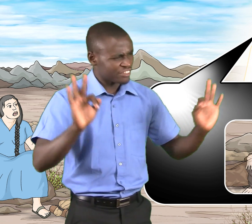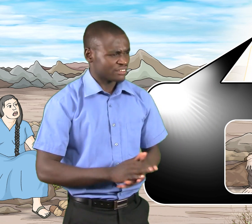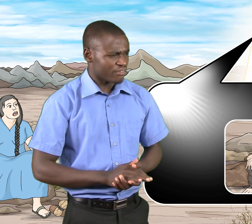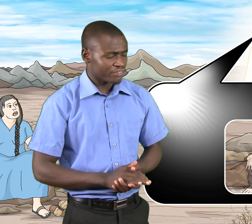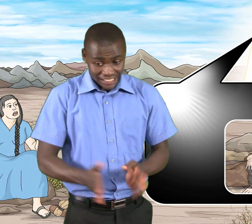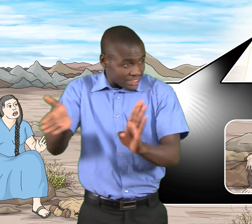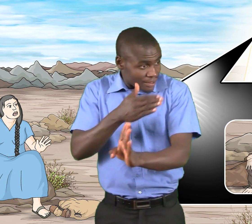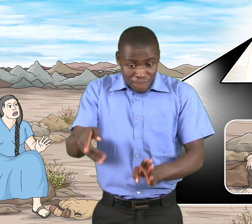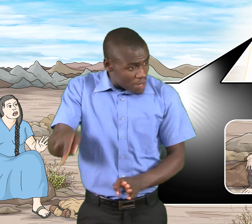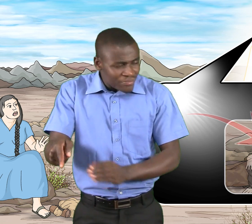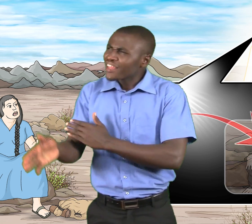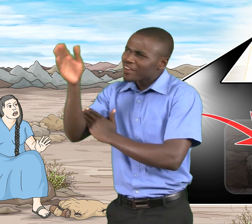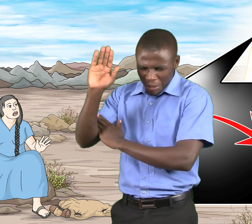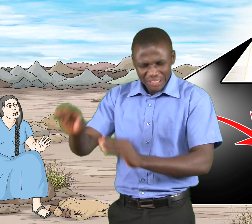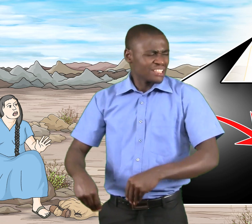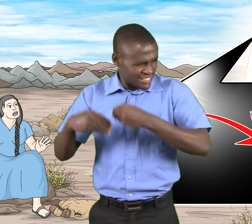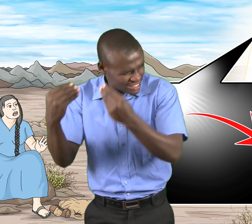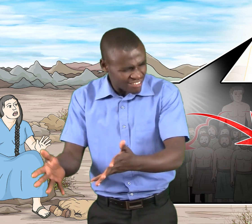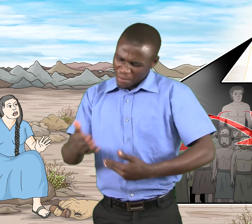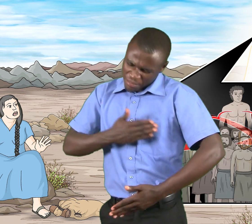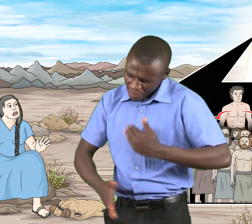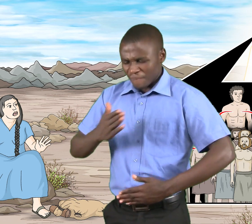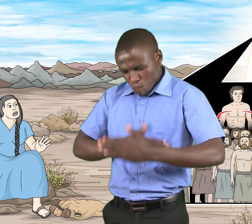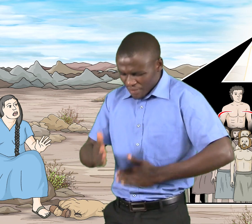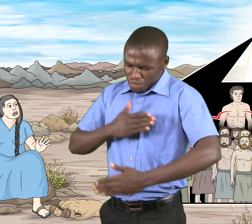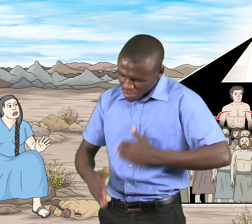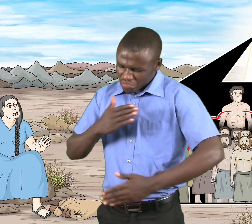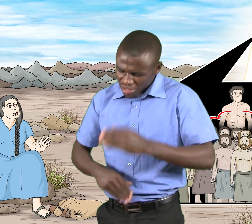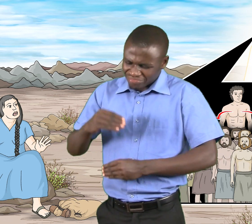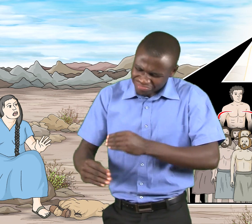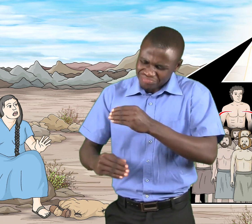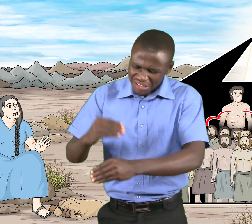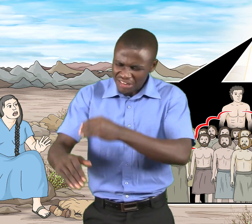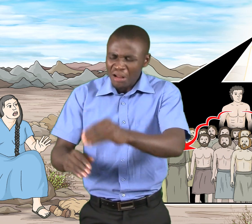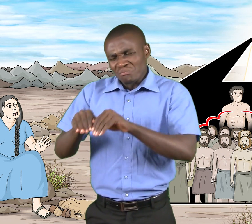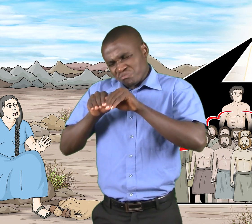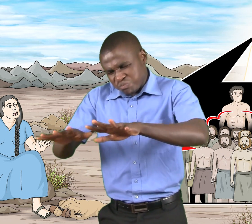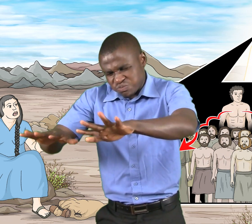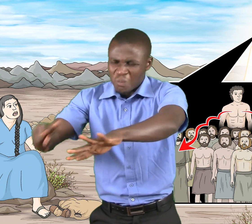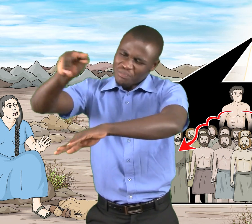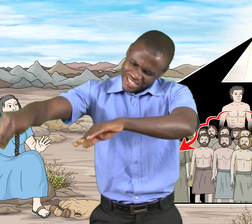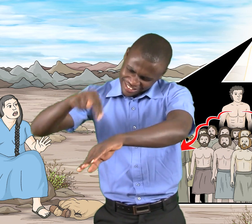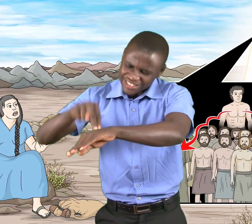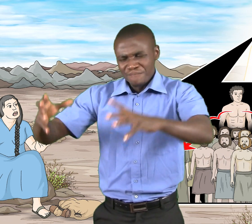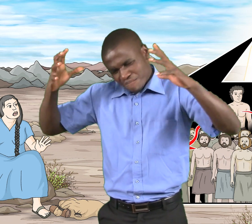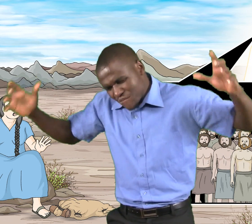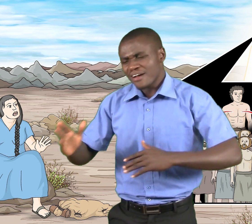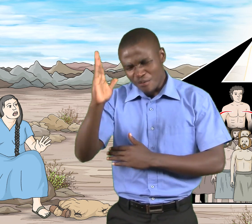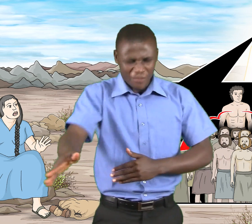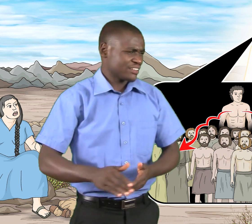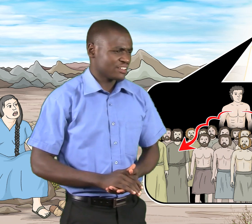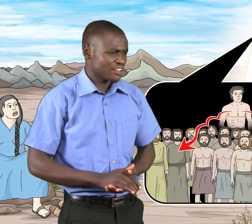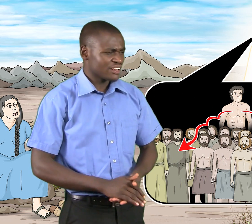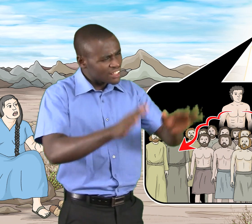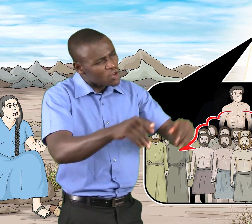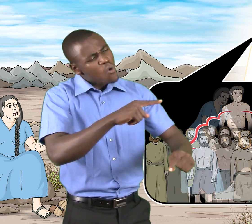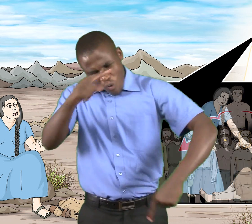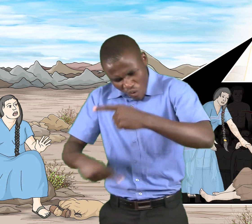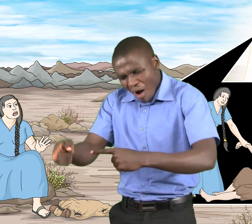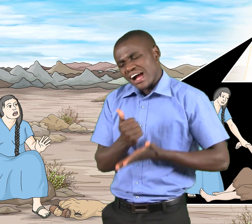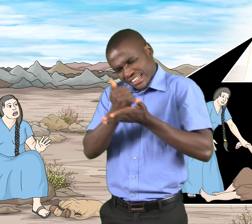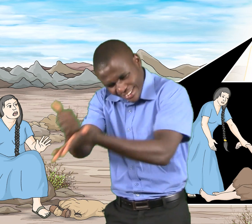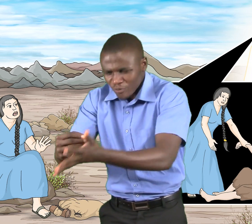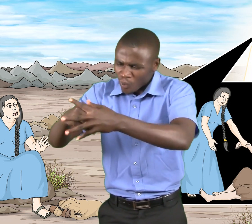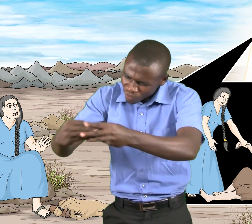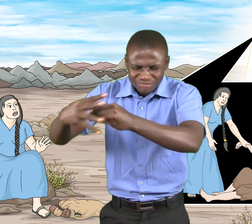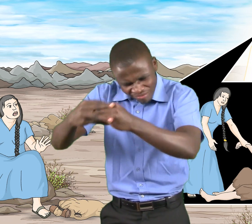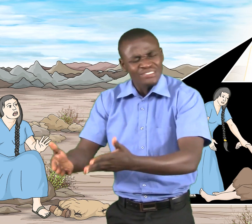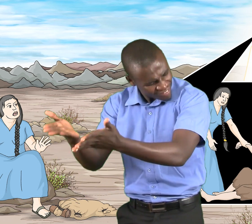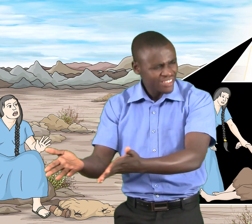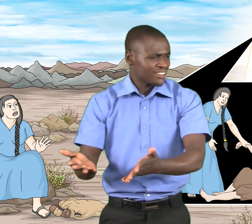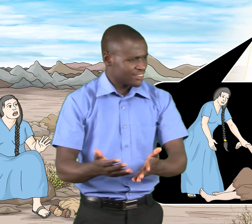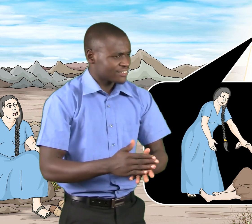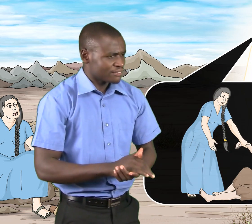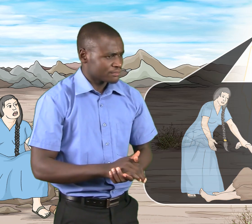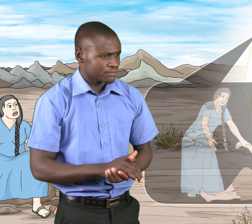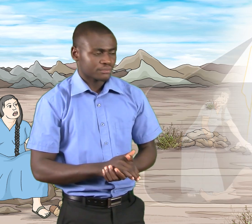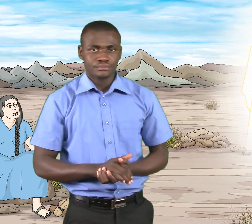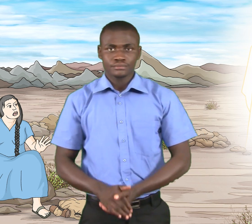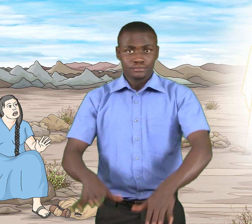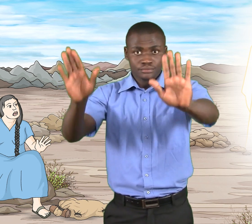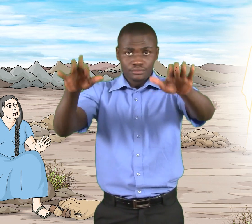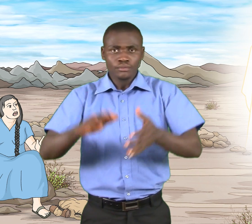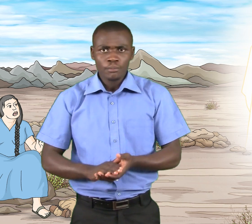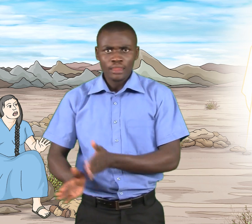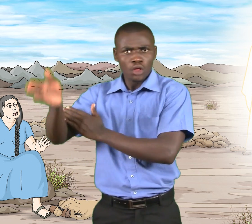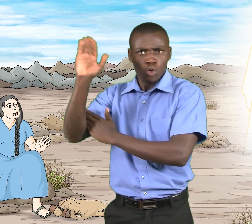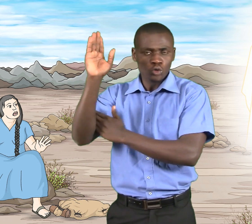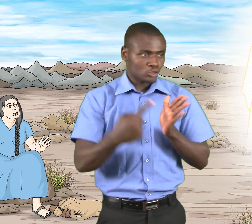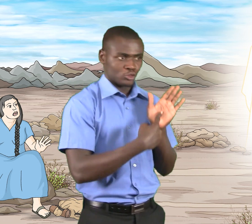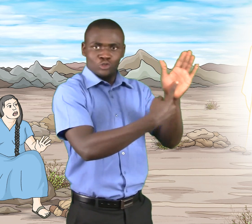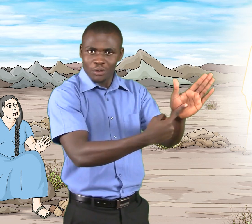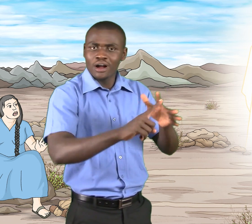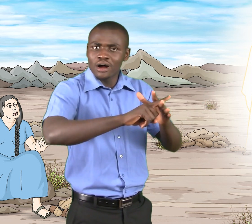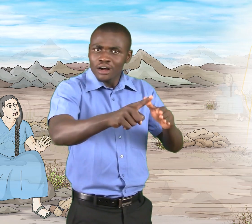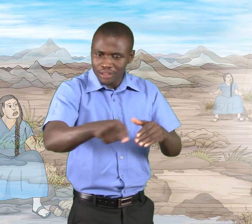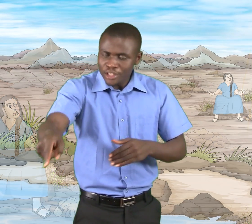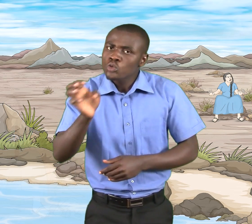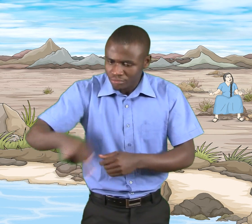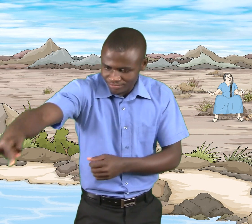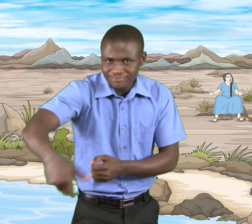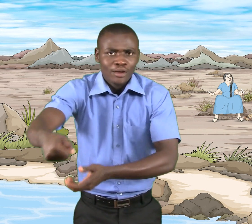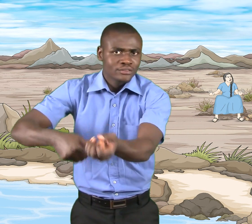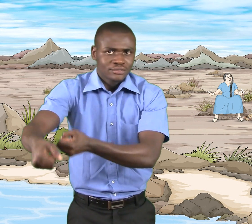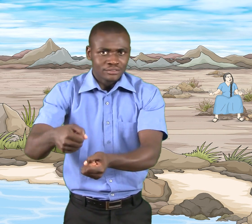Get up, lift up the boy, and take him by the hand, for I will make him into a great nation.”